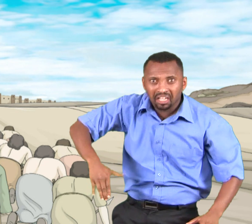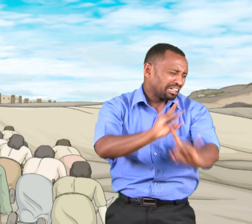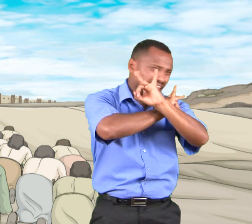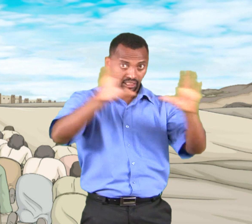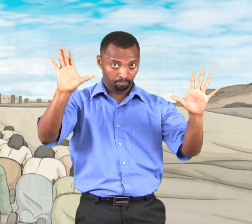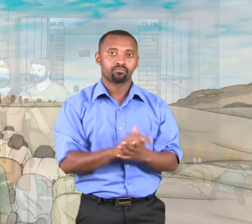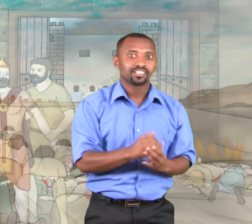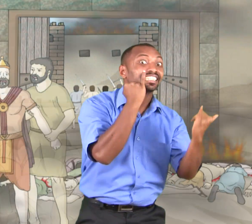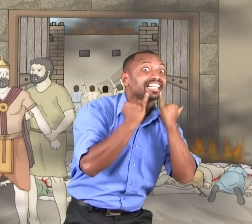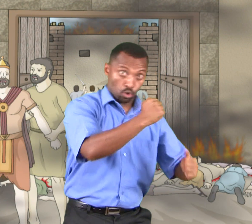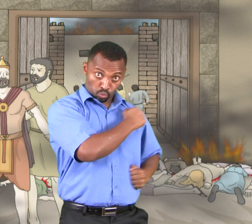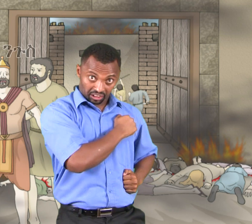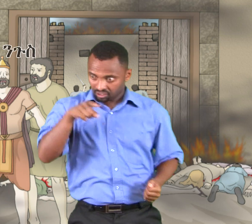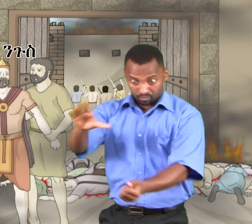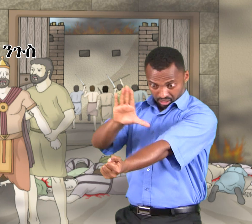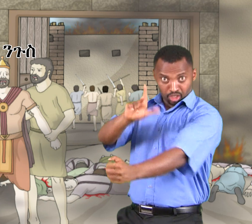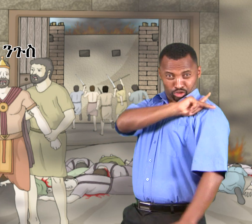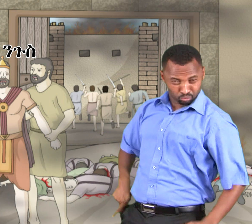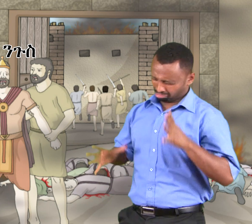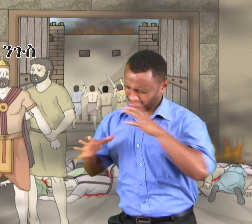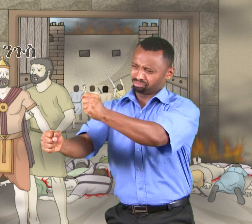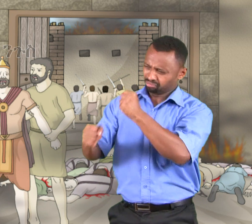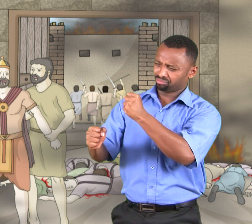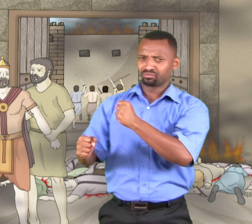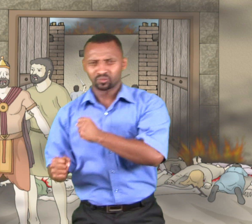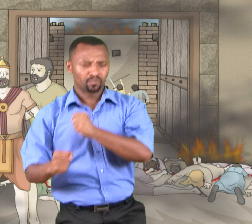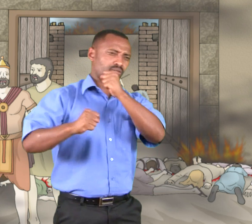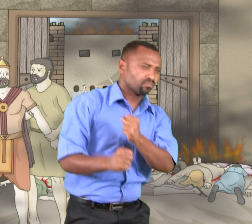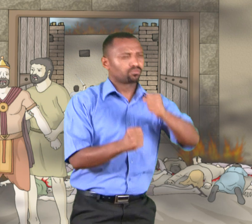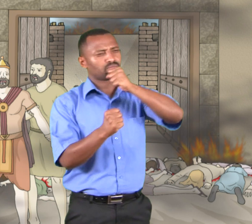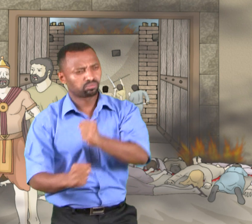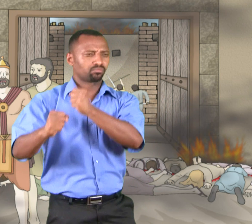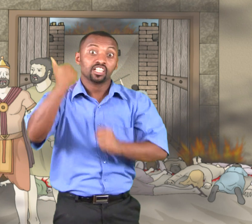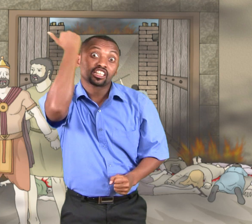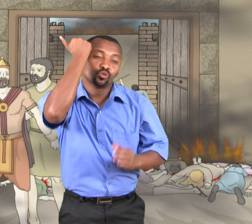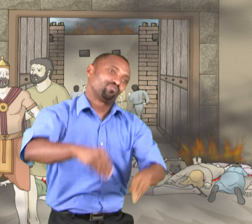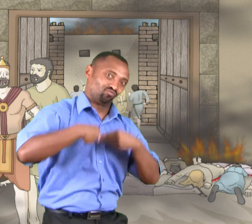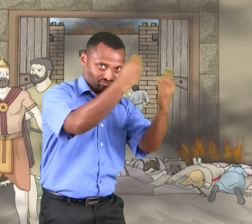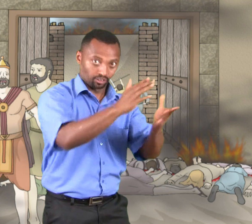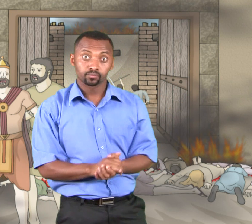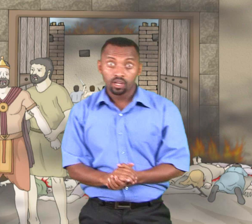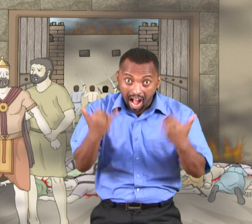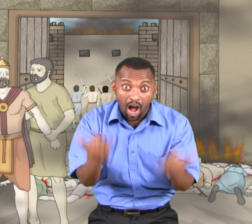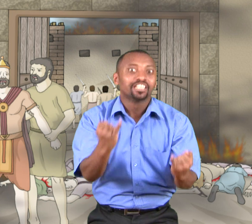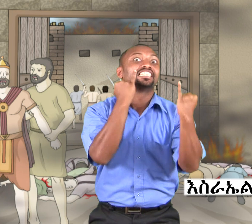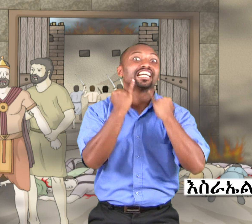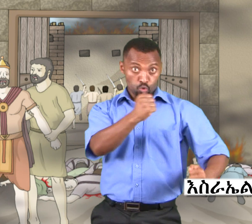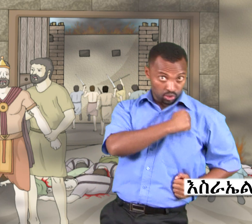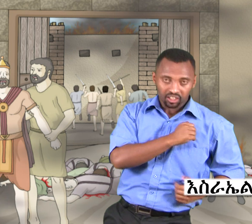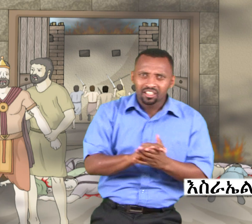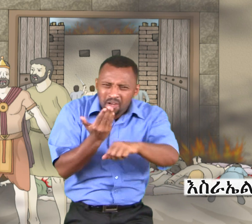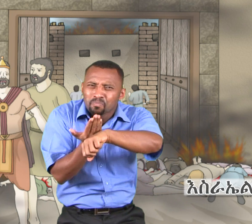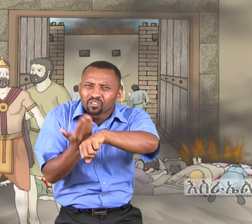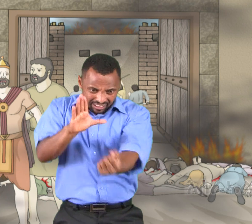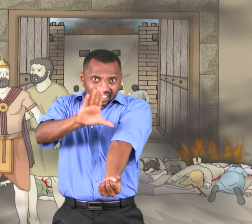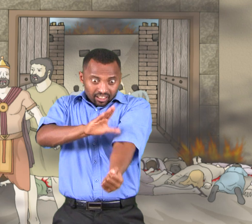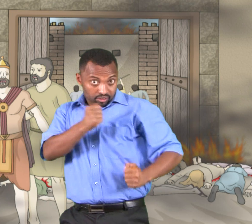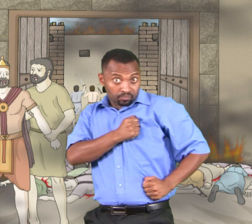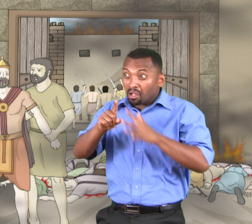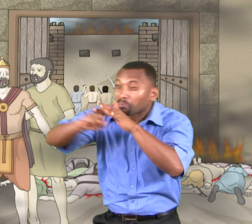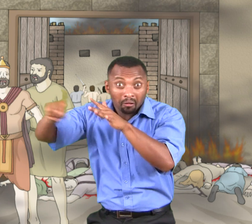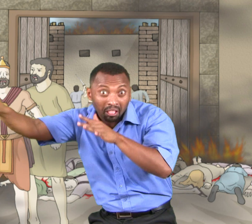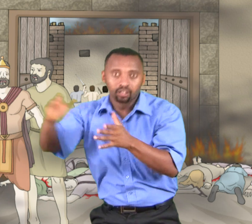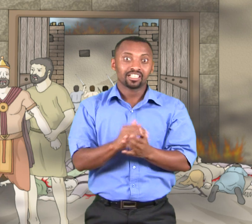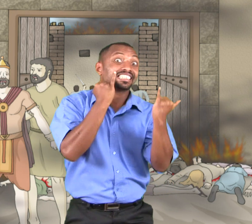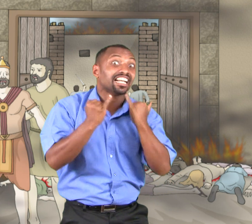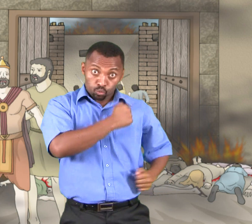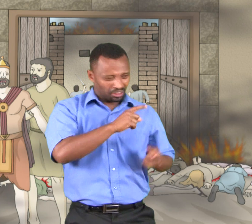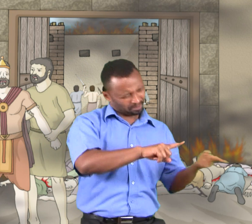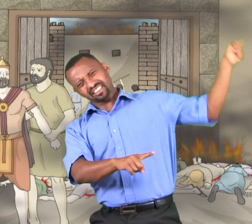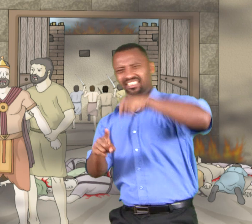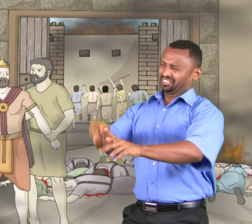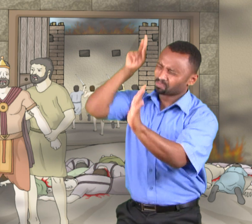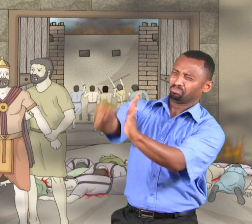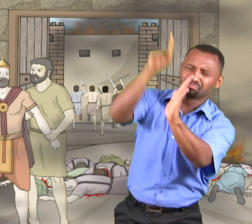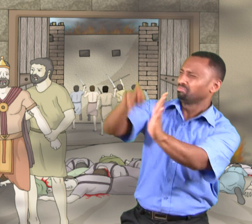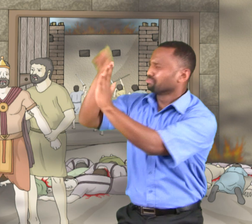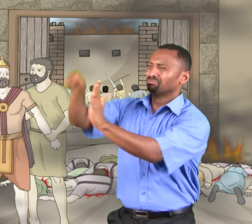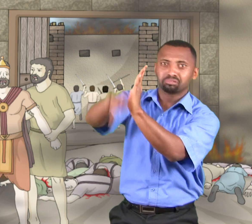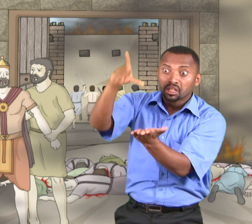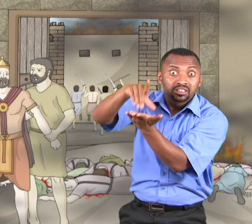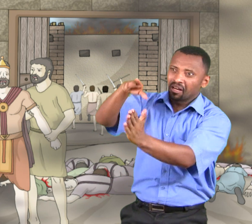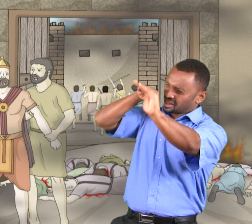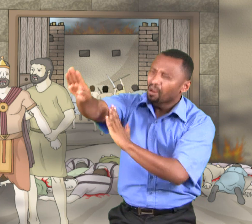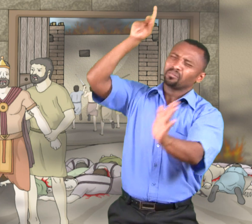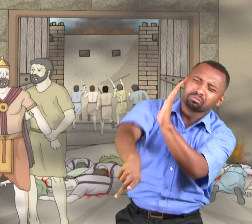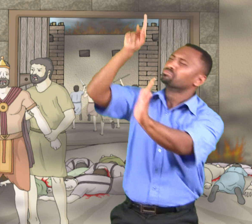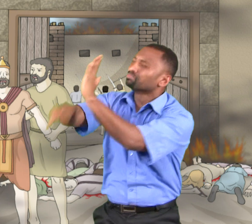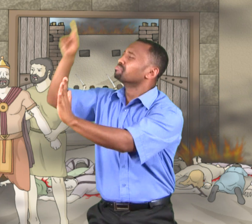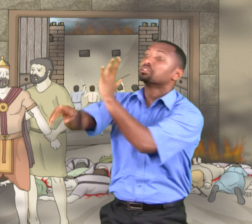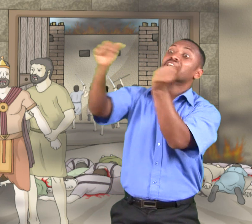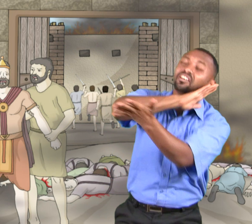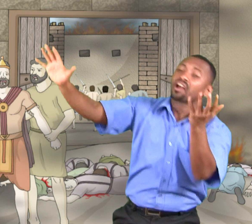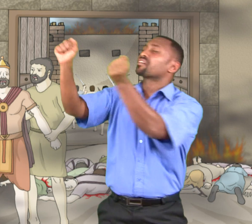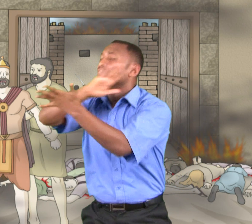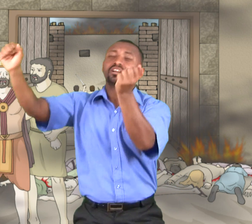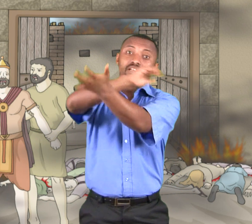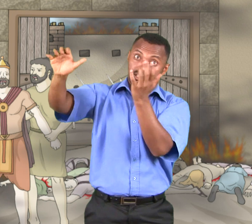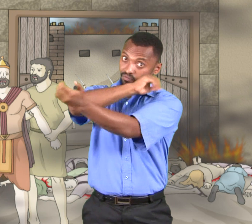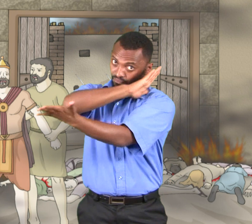When Israel had finished killing all the men of Ai who had pursued them into the field and wilderness, and when every last one of them had fallen by the sword, all the Israelites returned to Ai and put it to the sword as well.